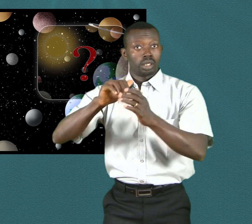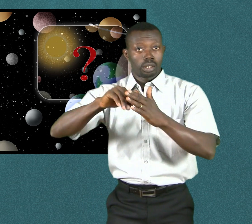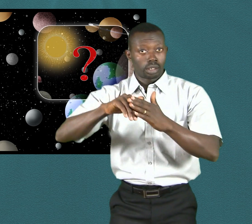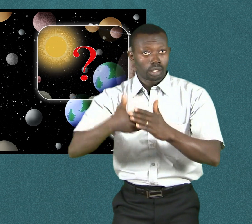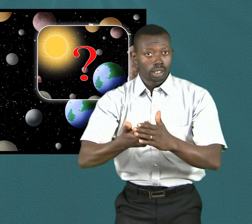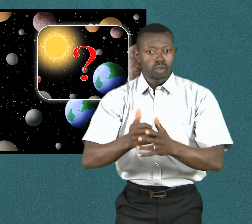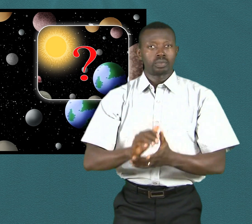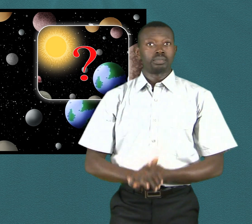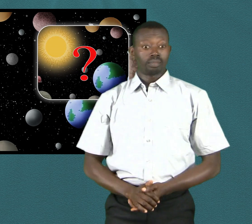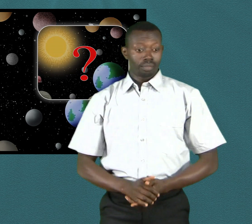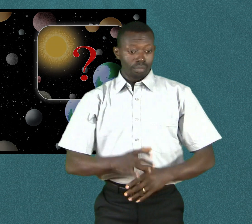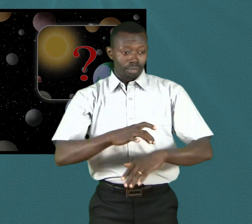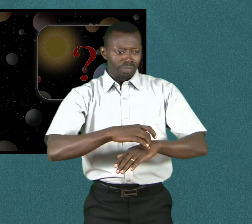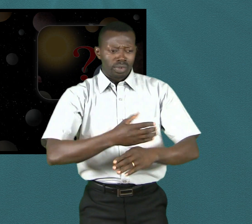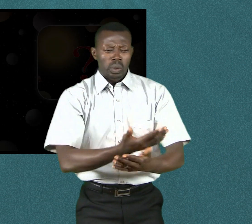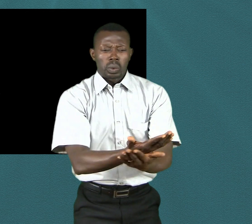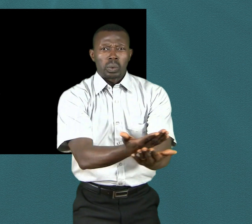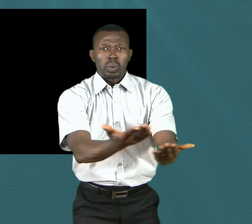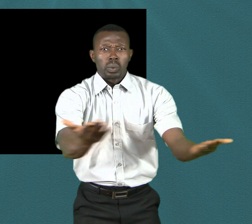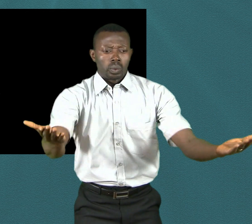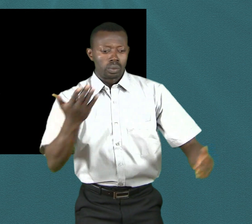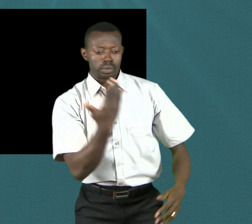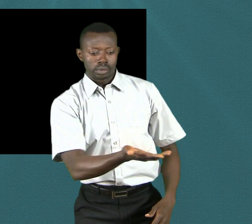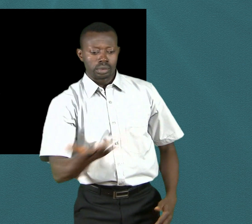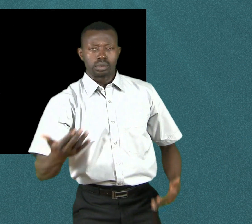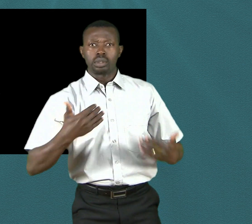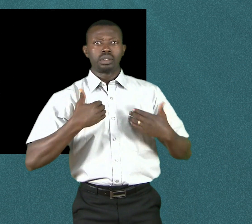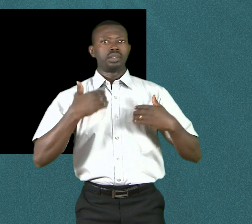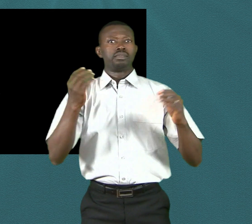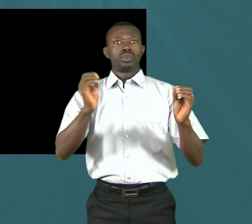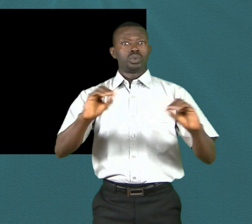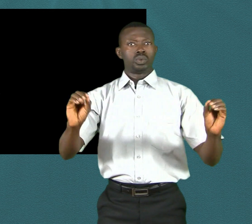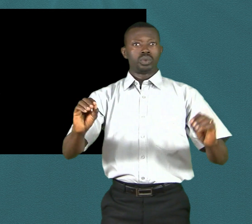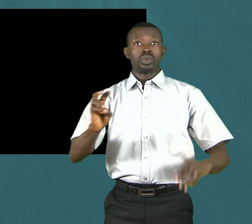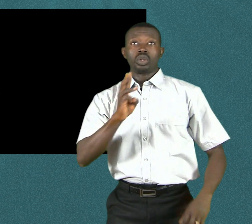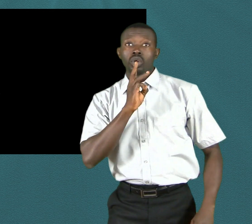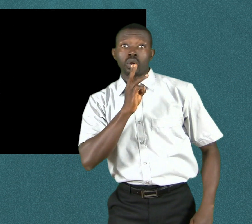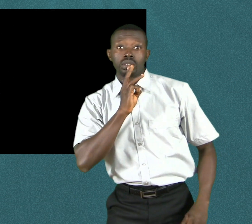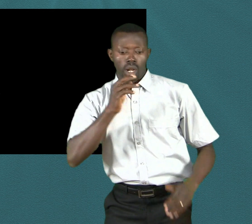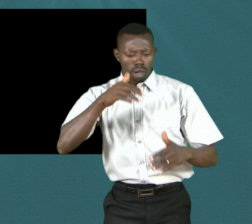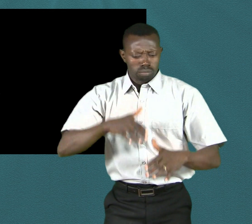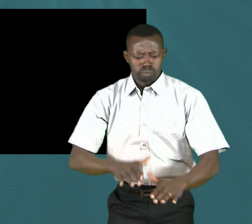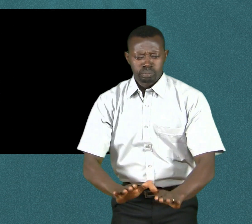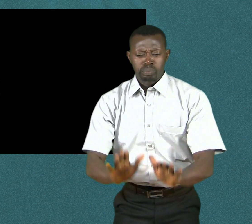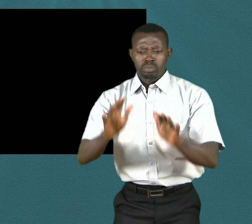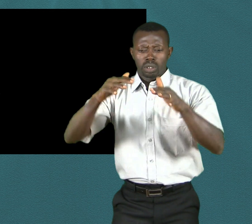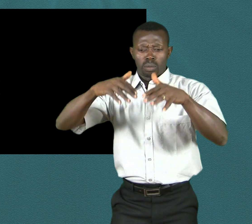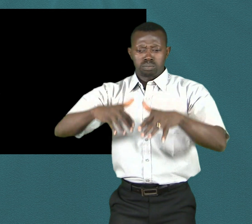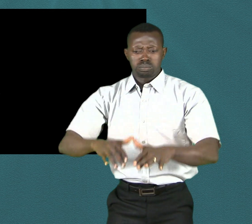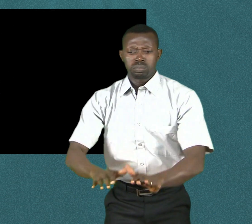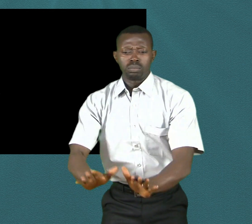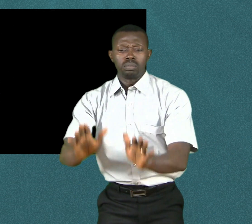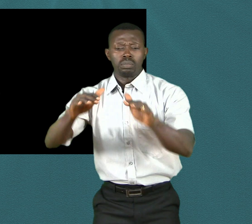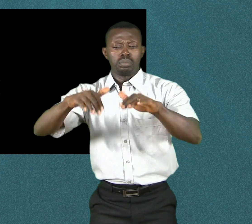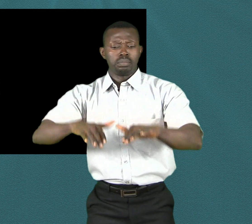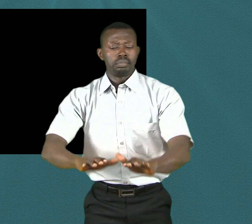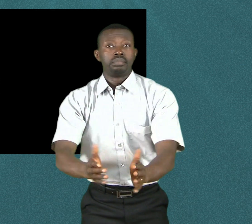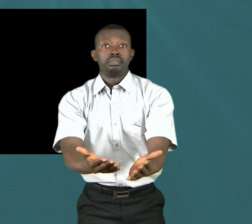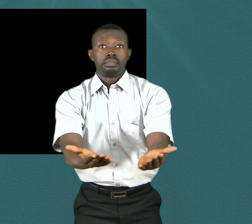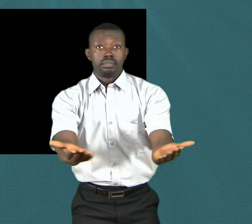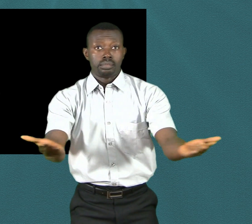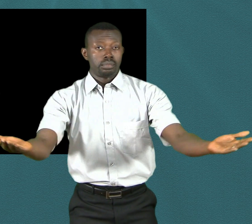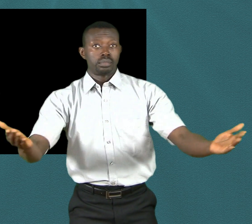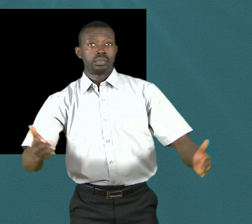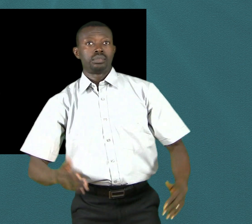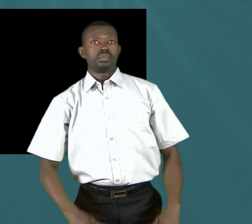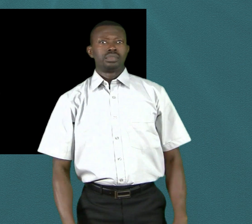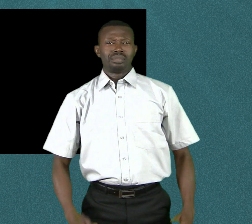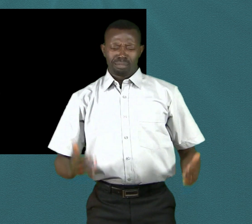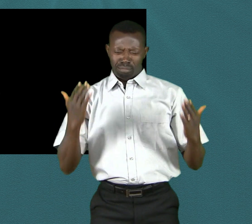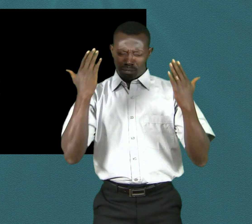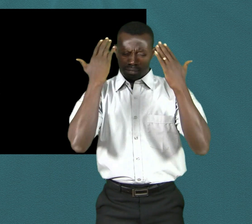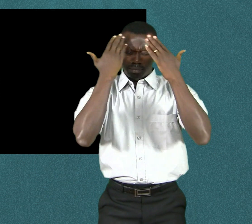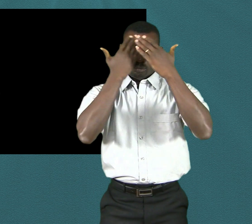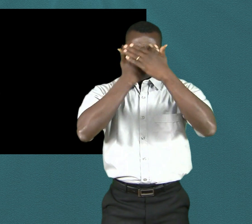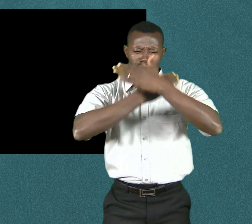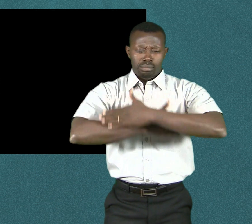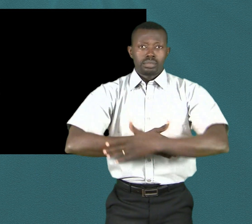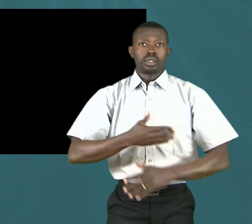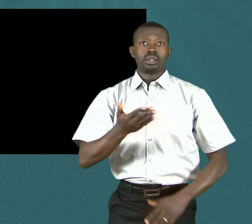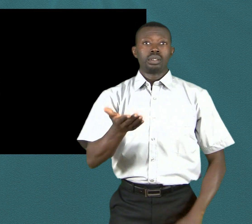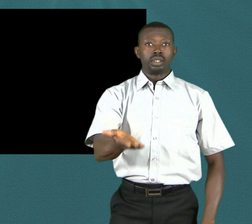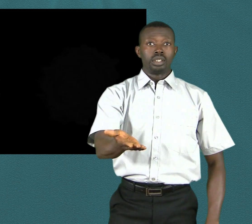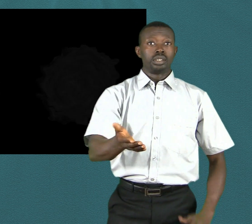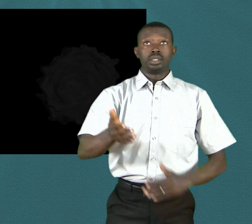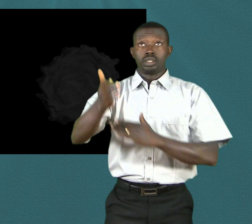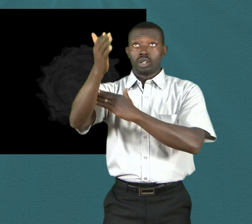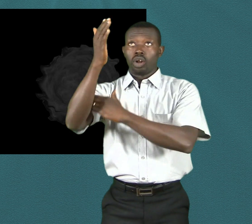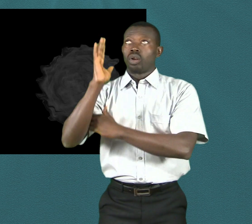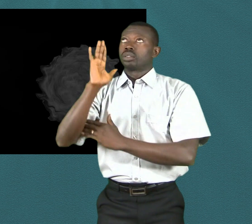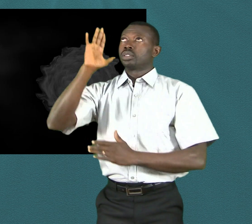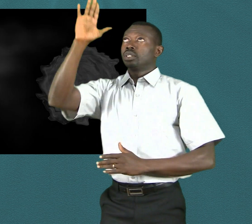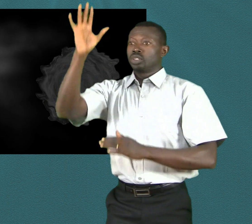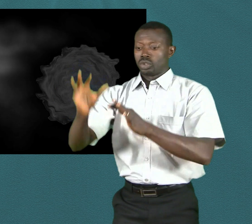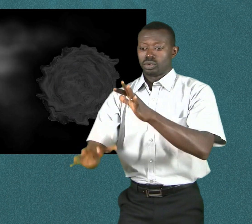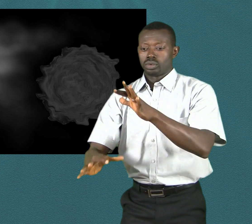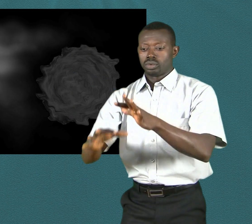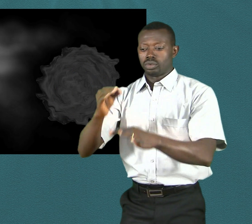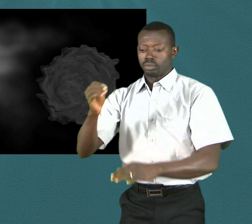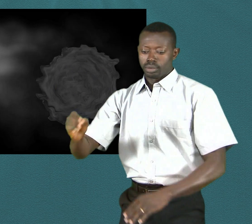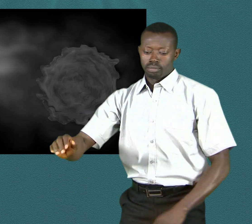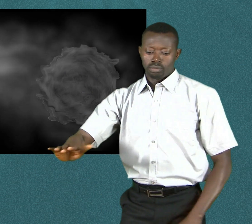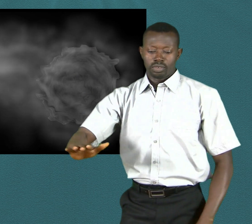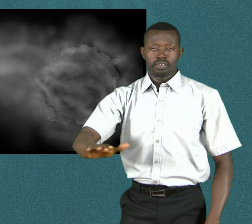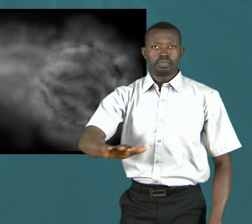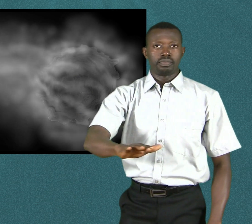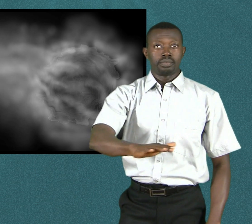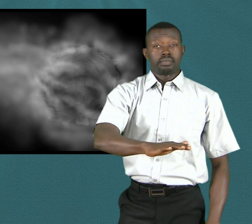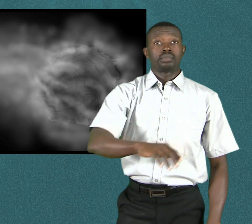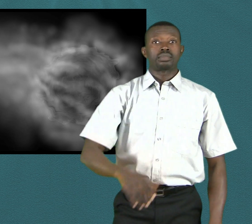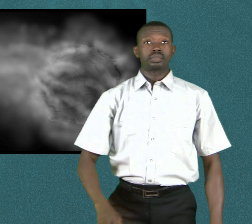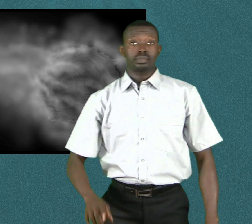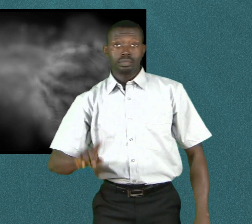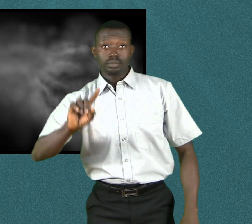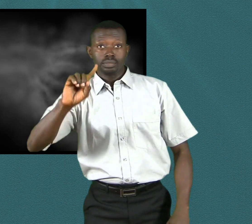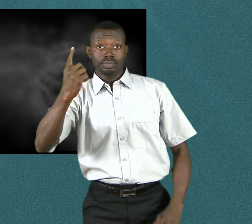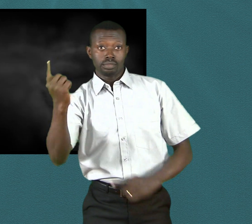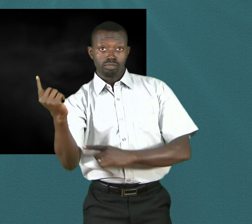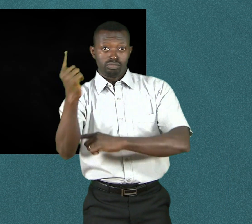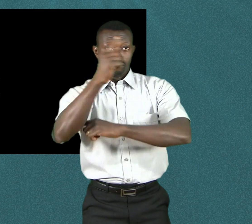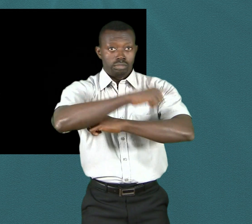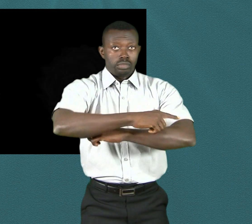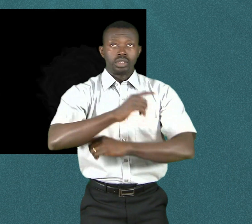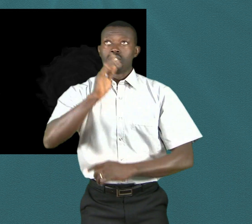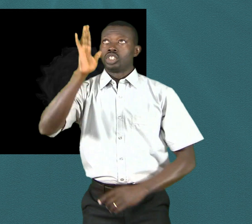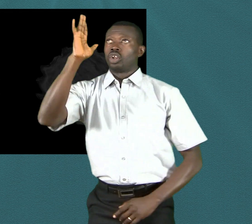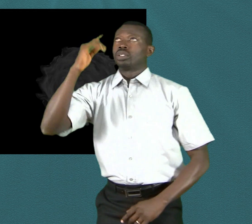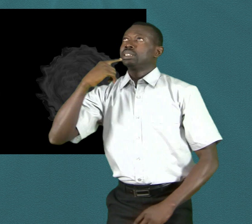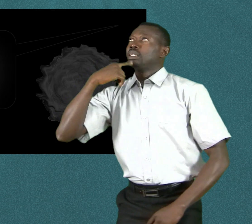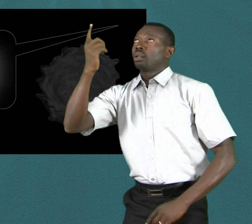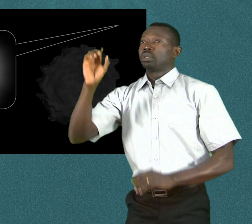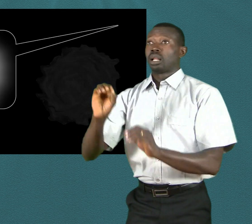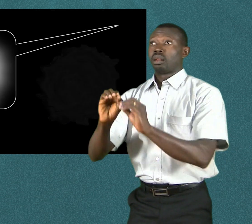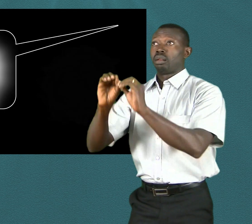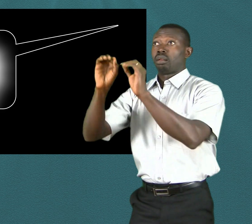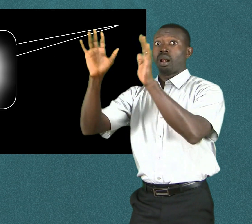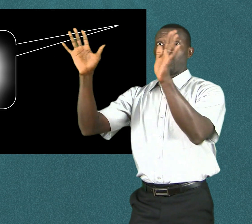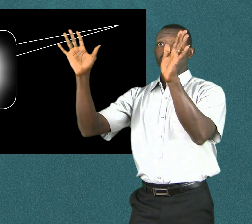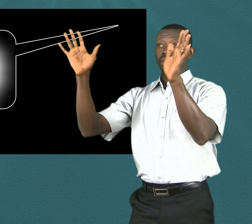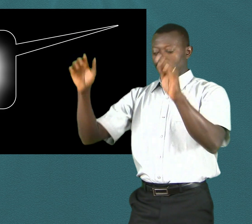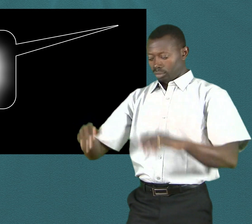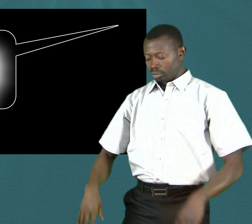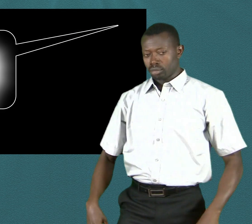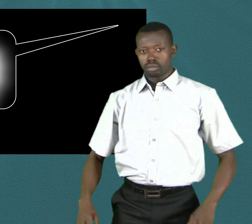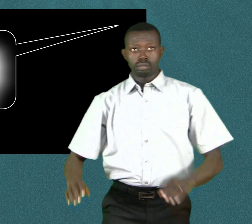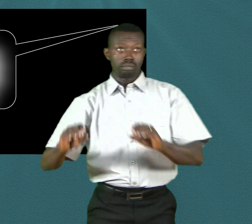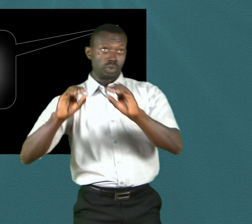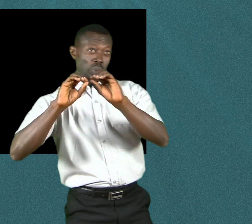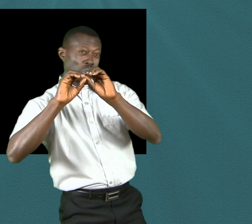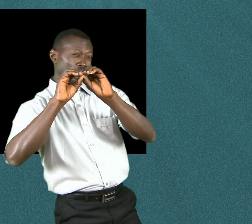Now the earth was formless and void, and darkness was over the surface of the deep. And the Spirit of God was hovering over the surface of the waters.